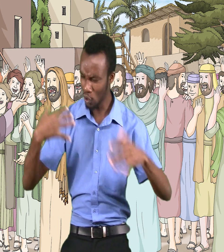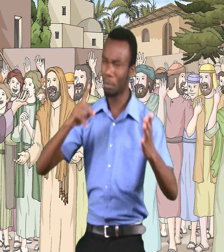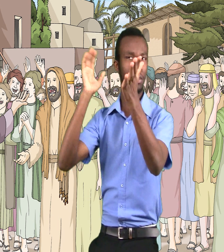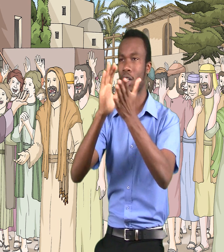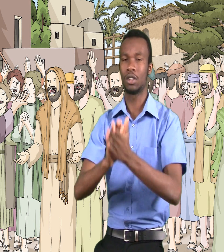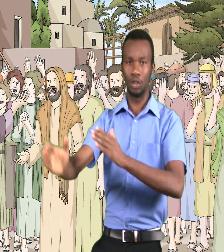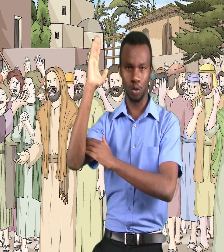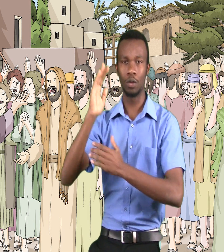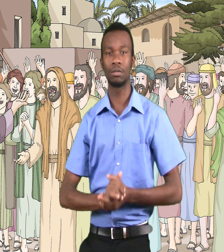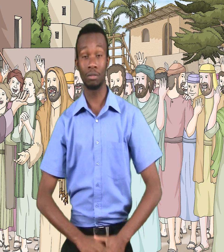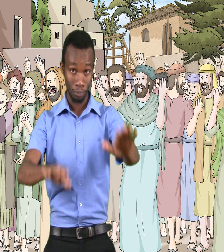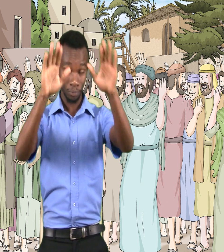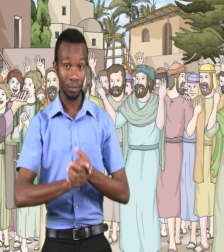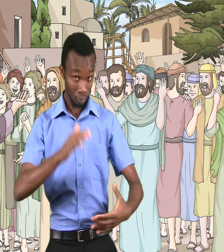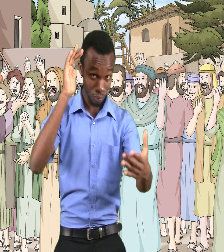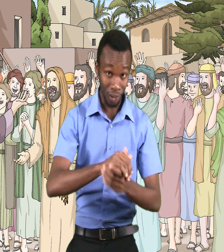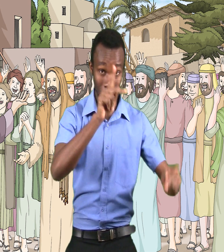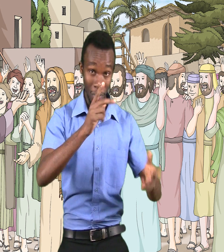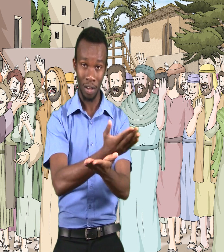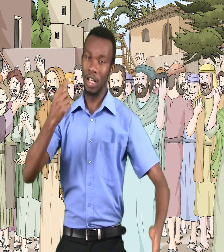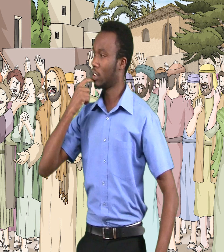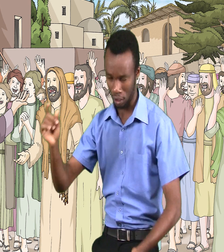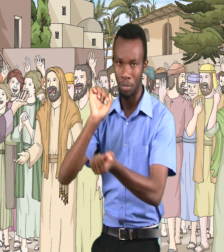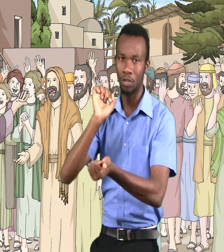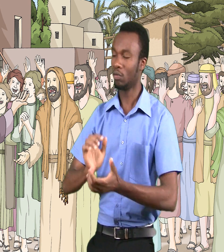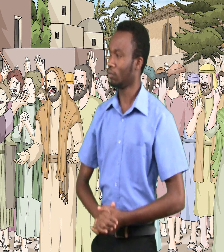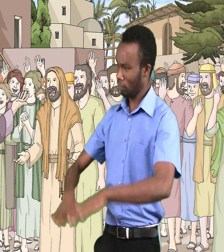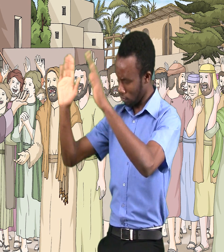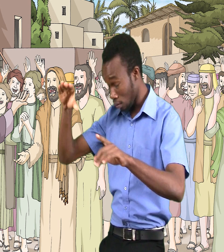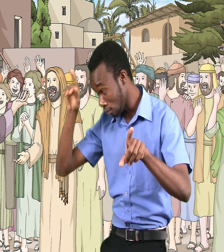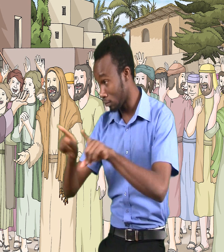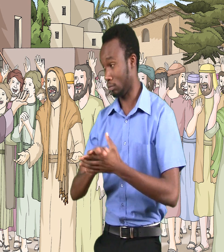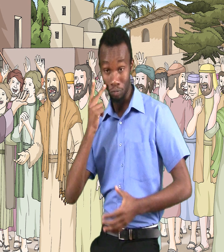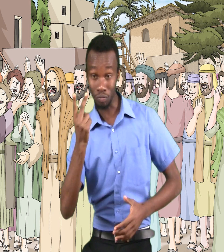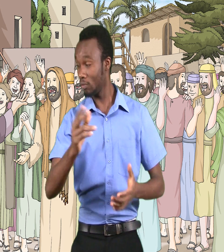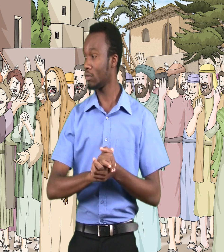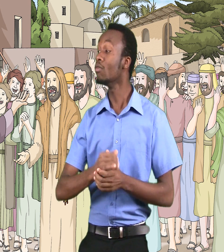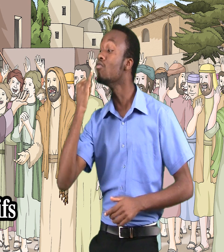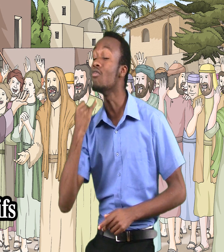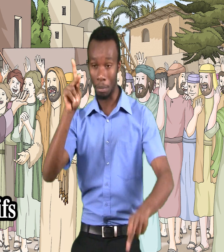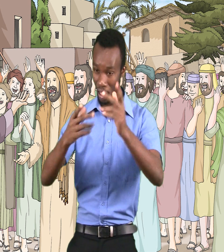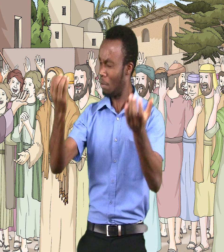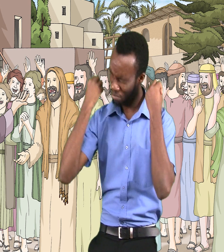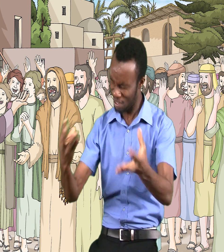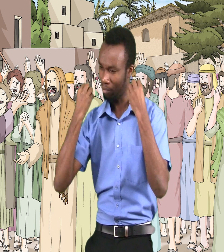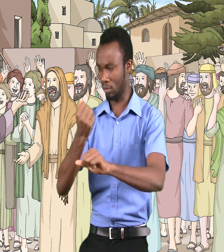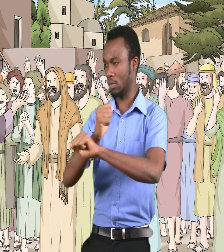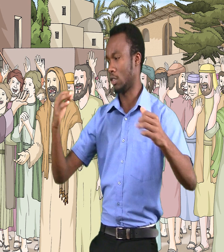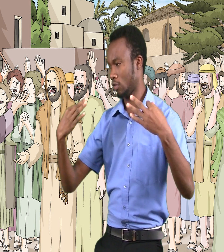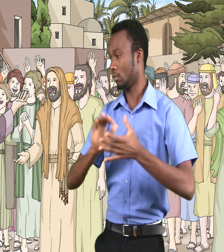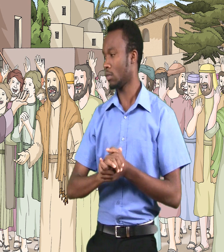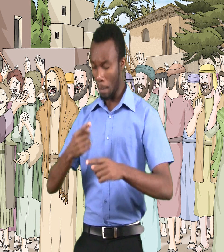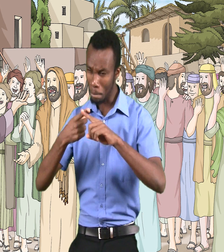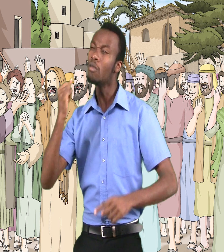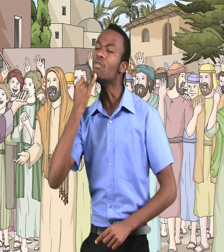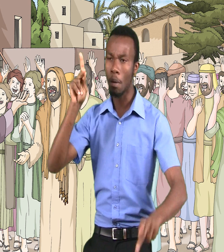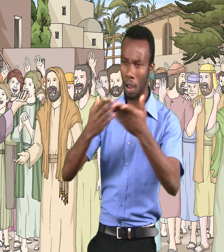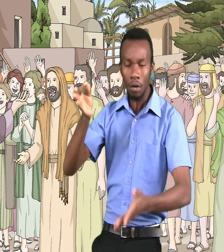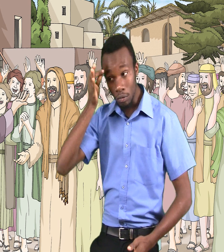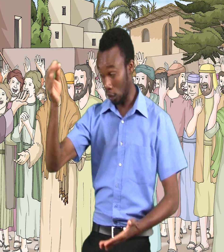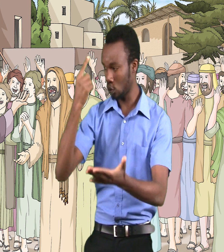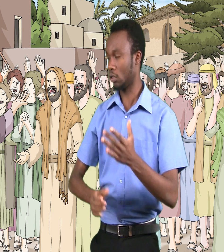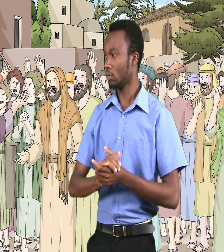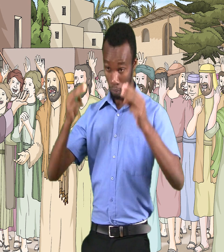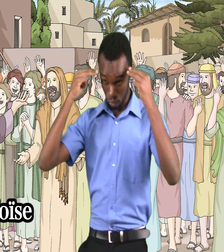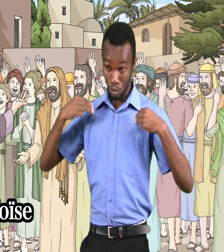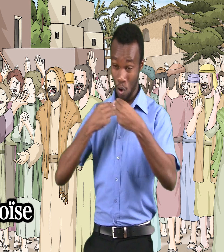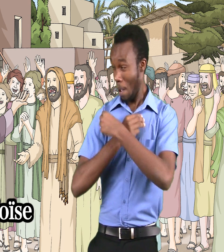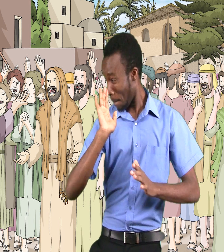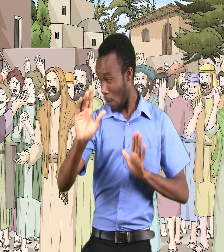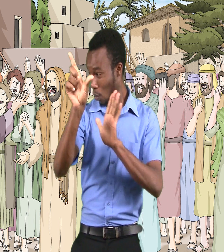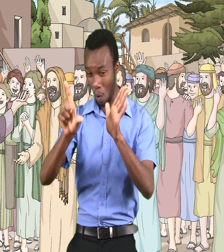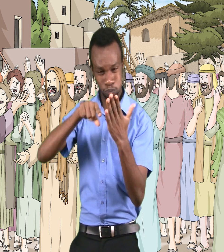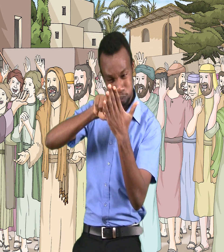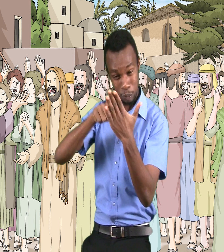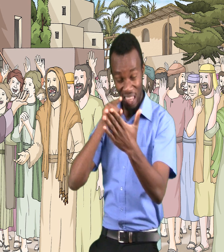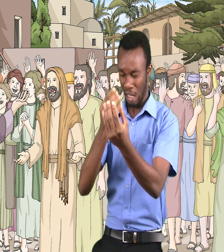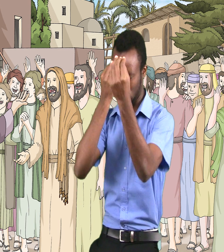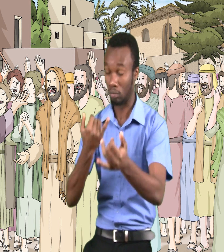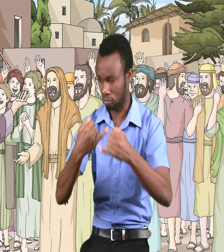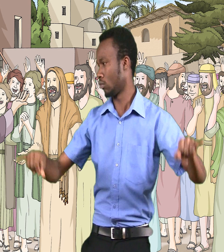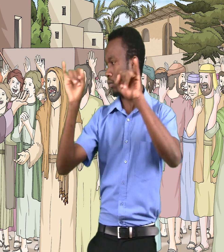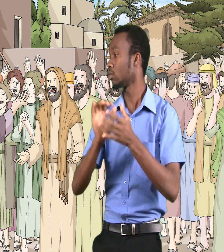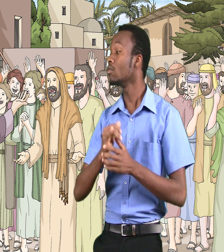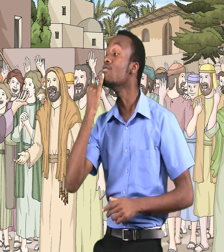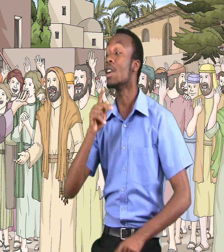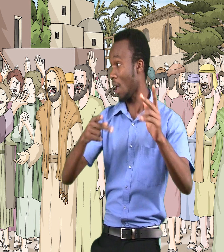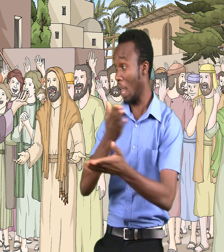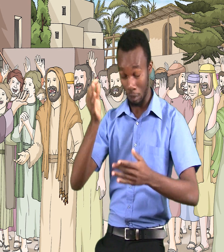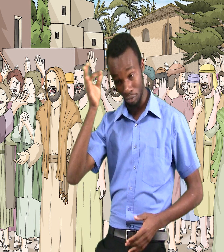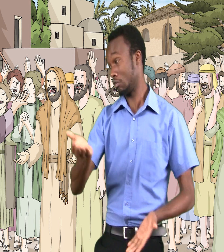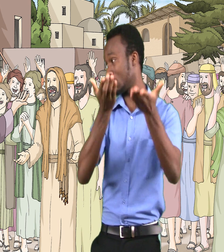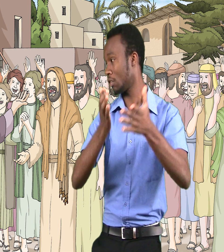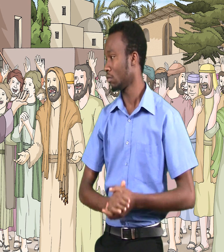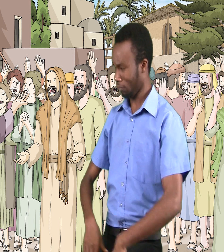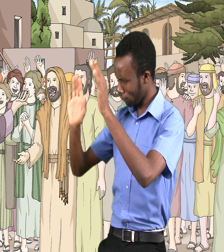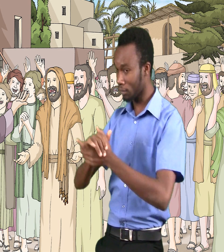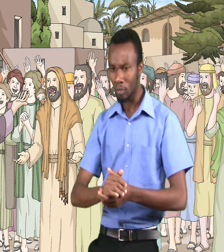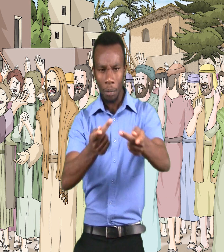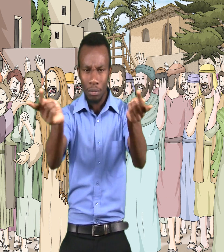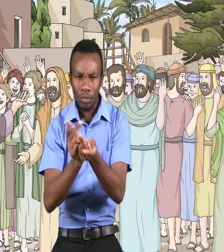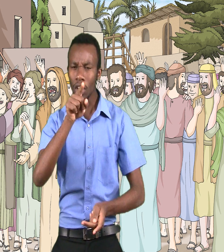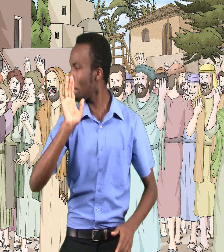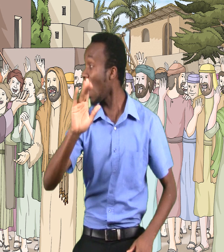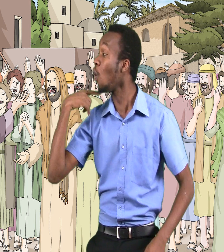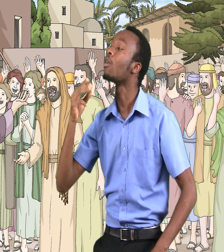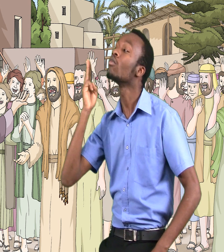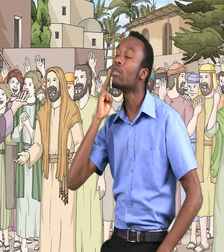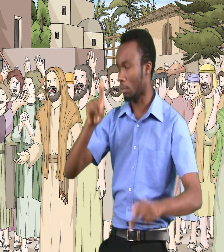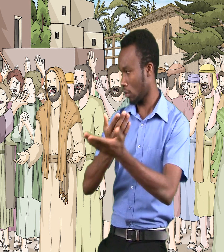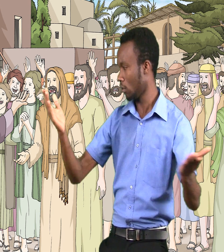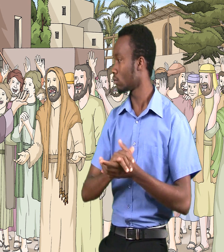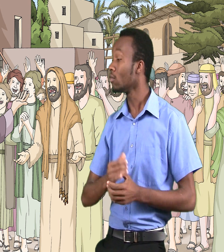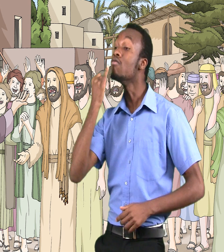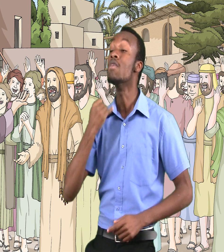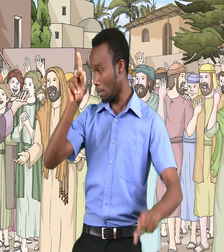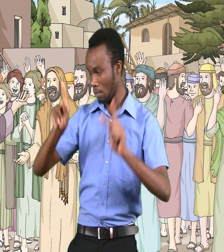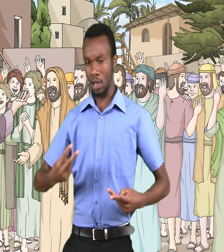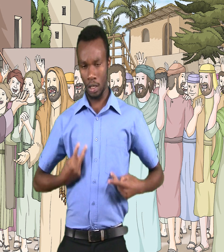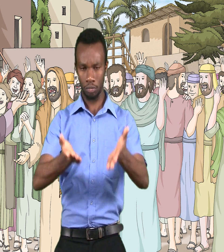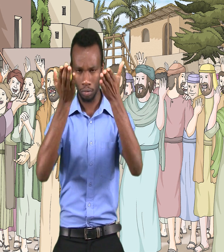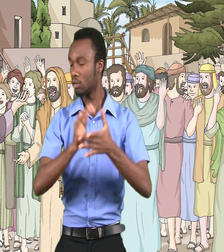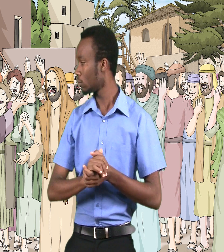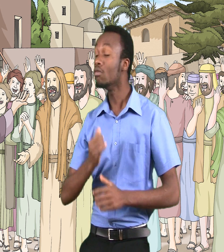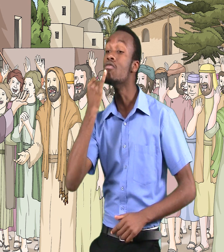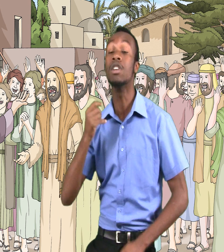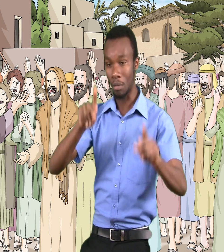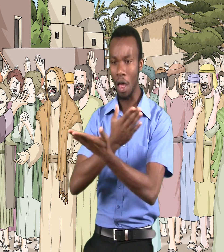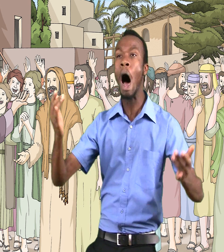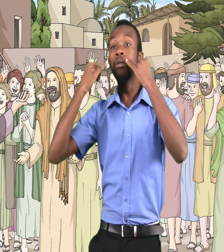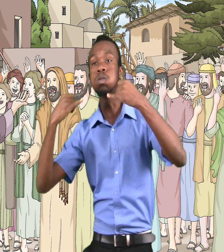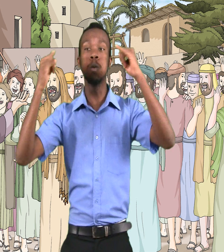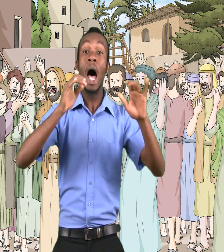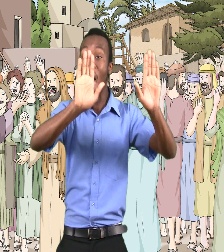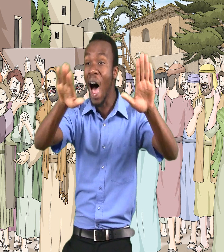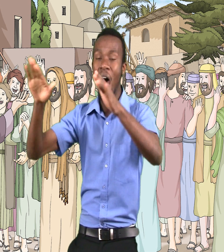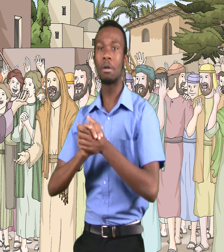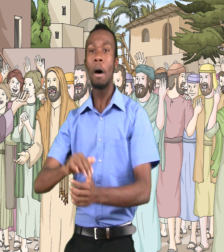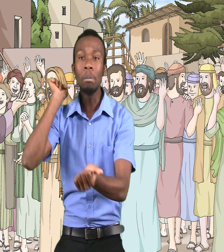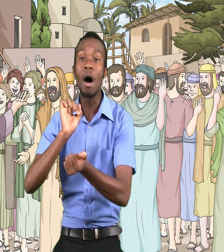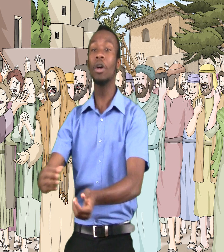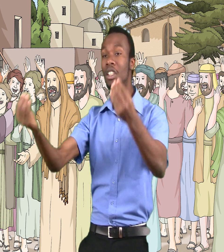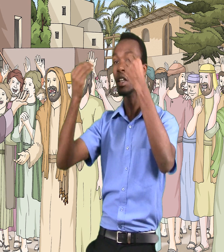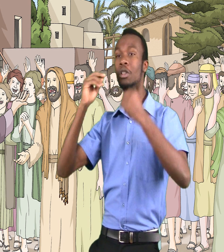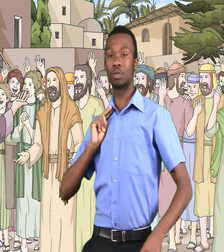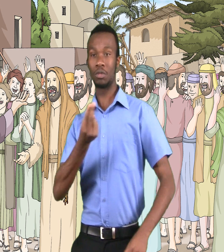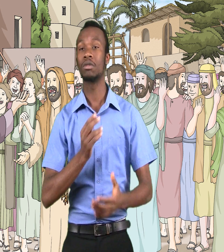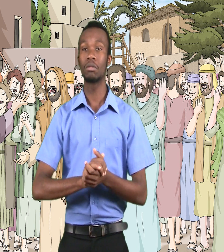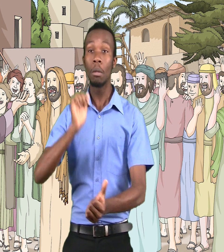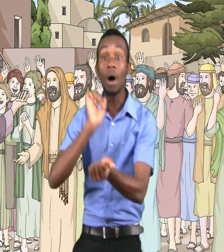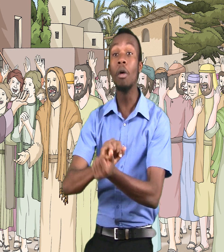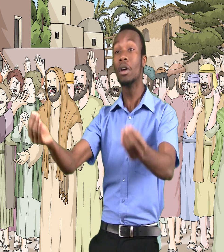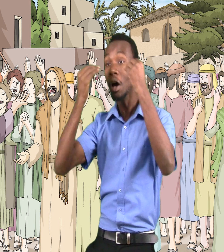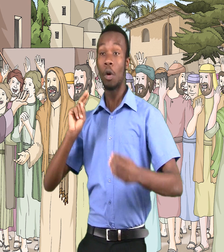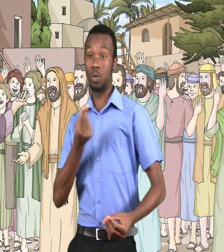Then they said to Paul, “You see, brother, how many thousands of Jews have believed, and all of them are zealous for the law.